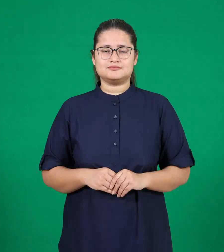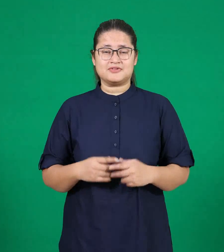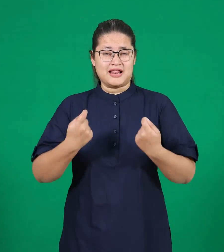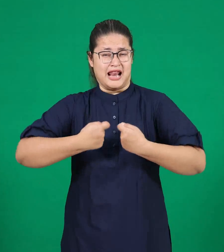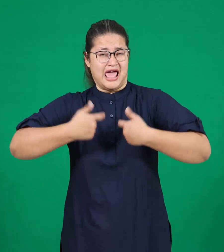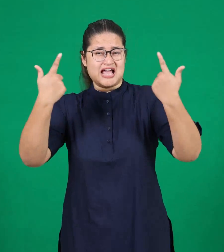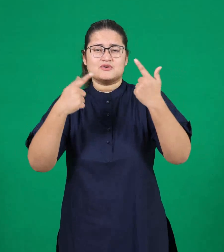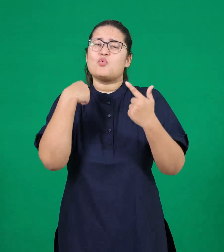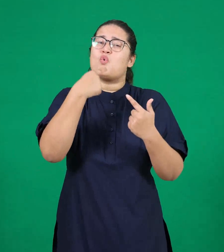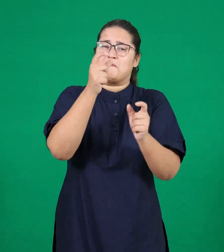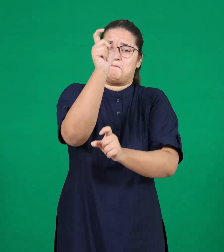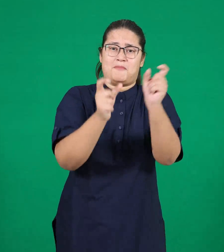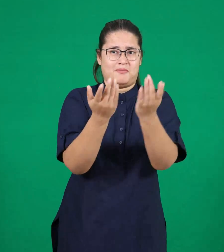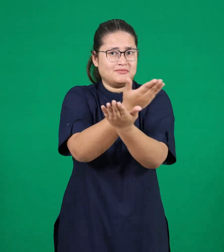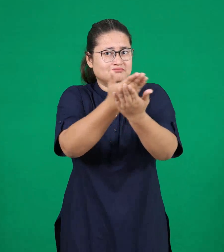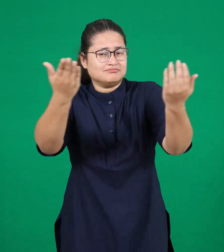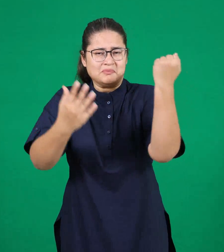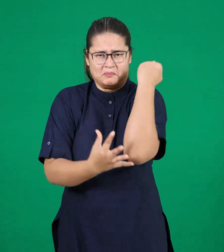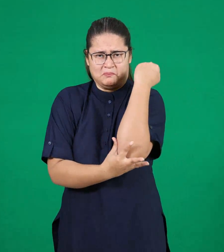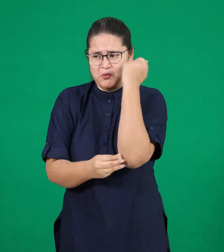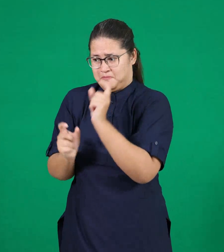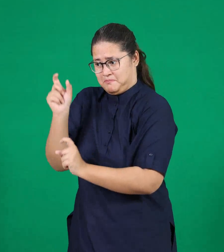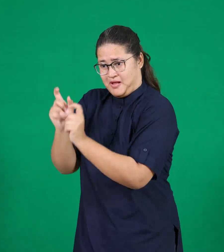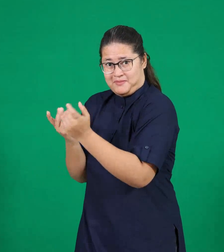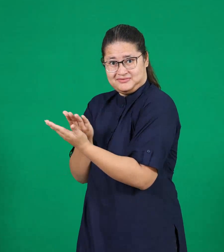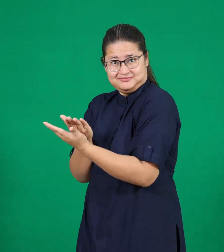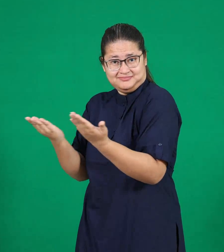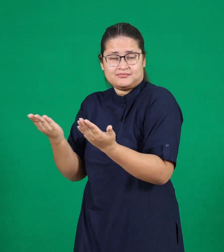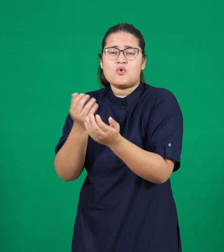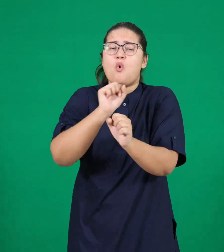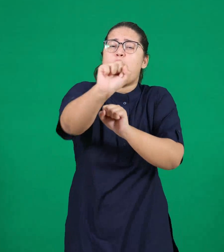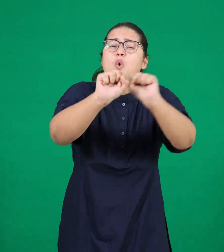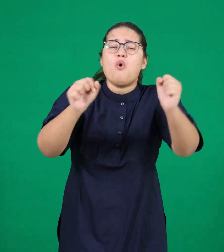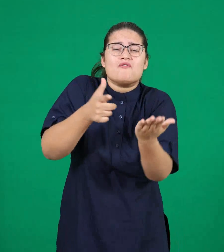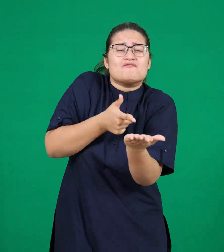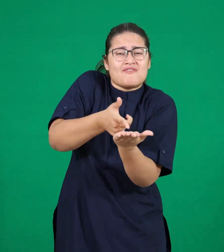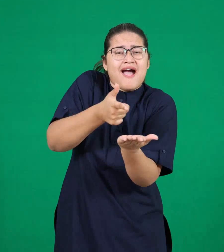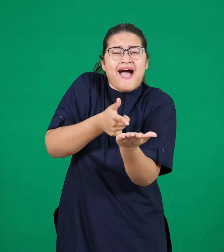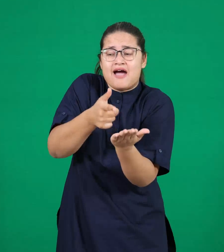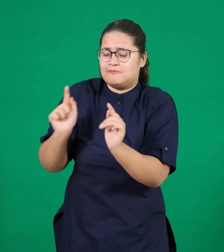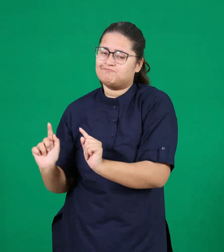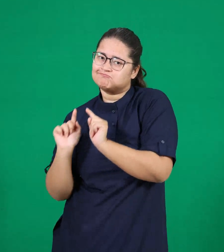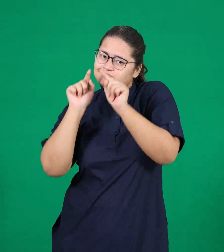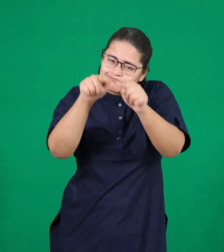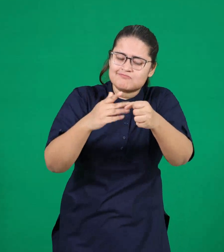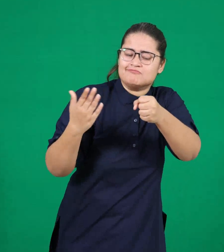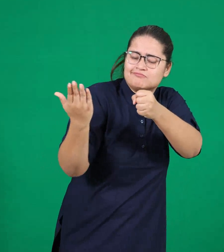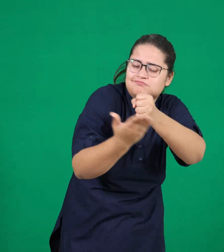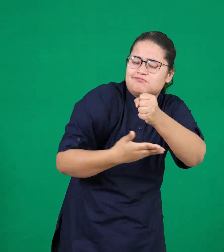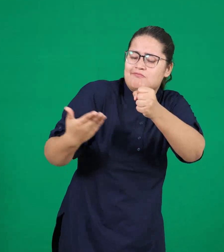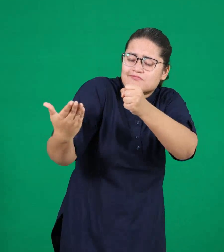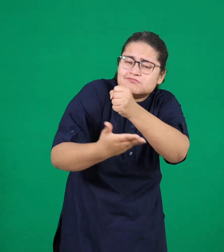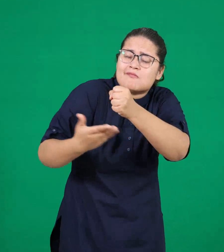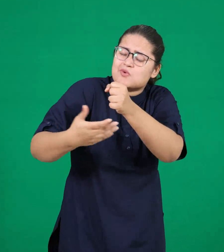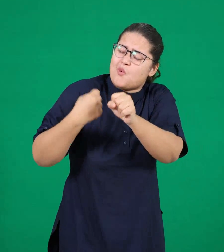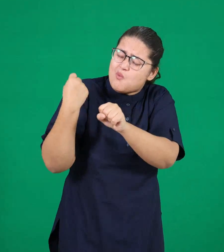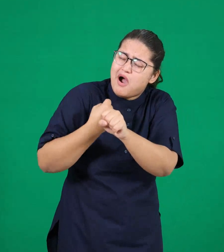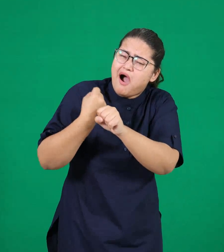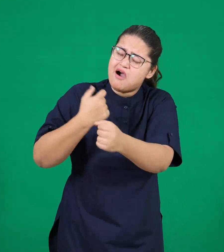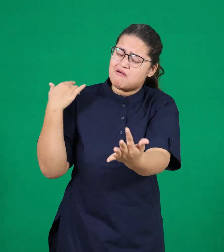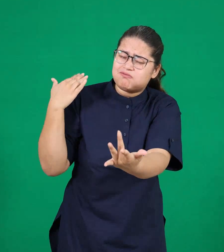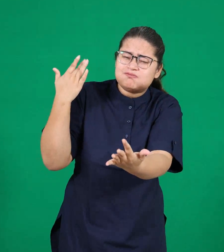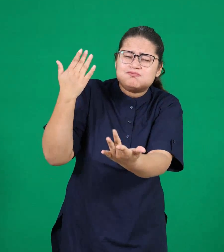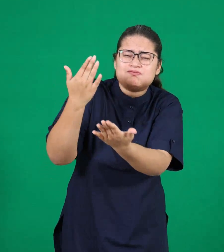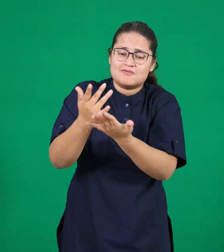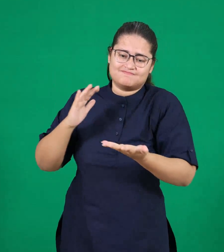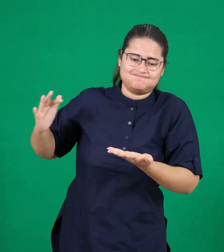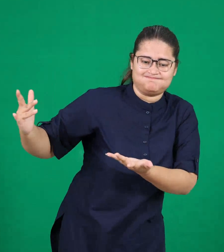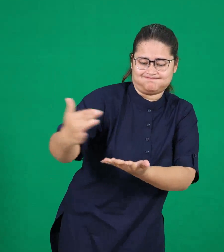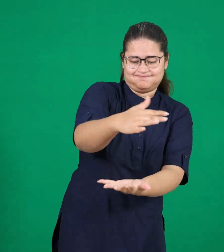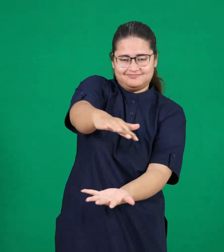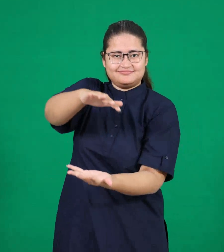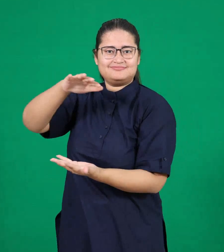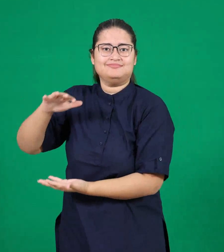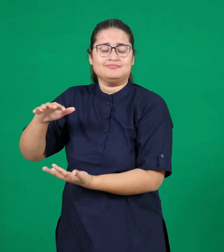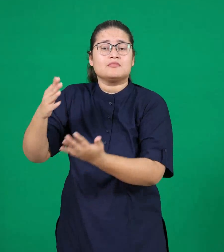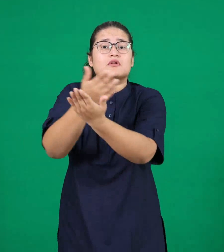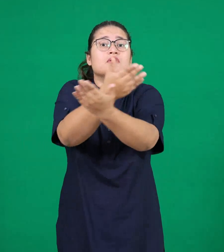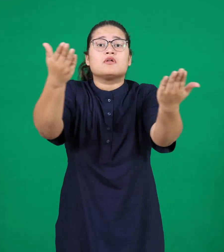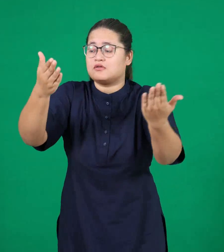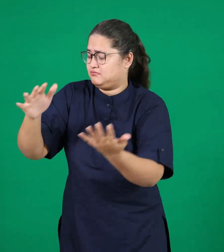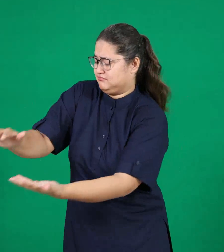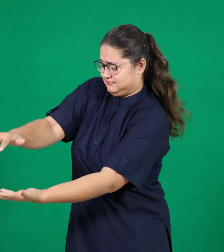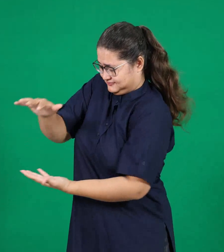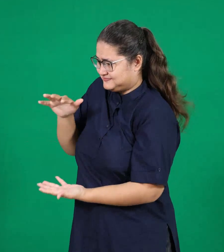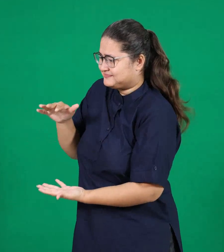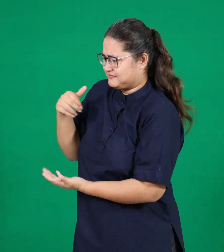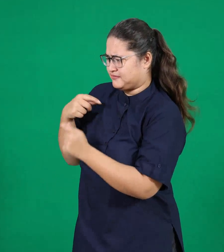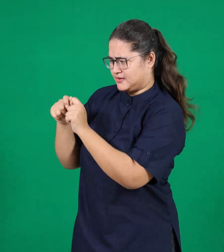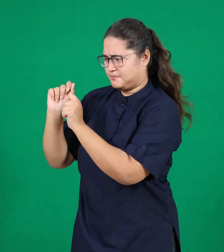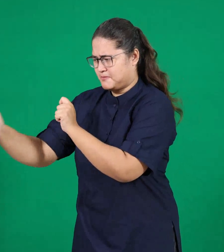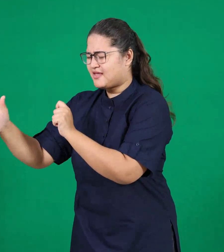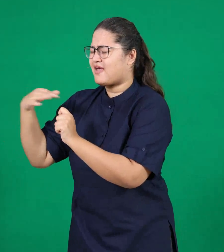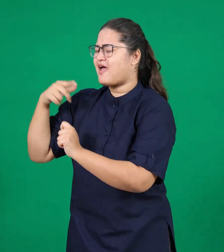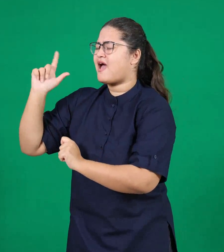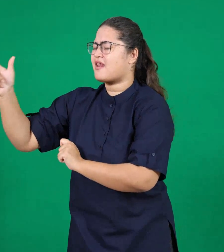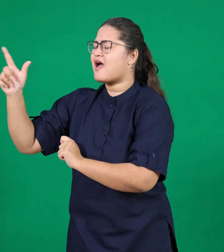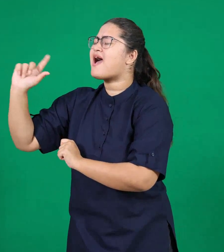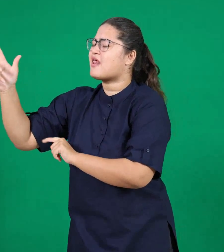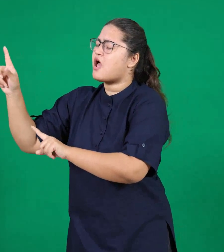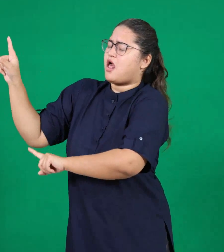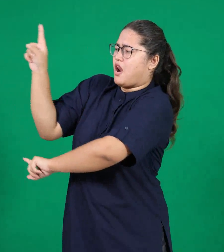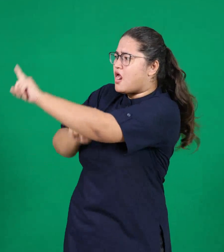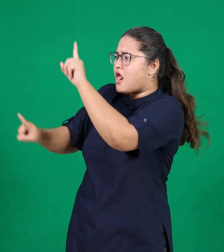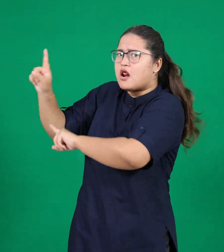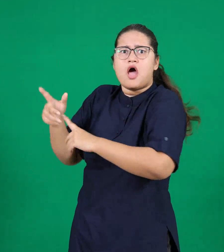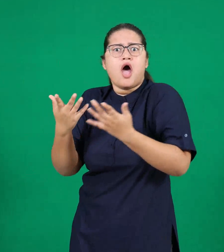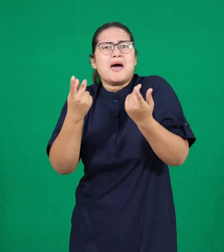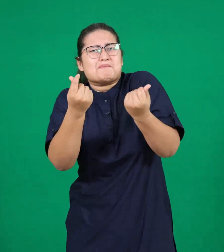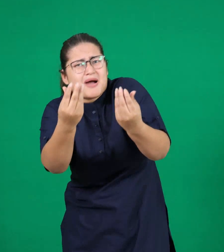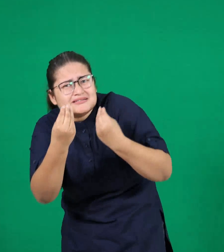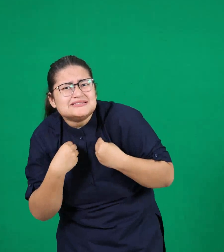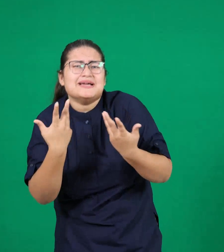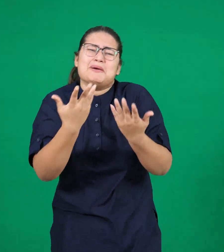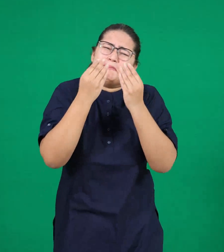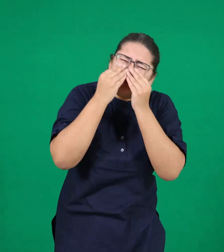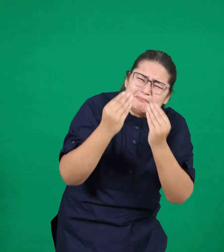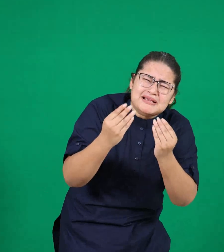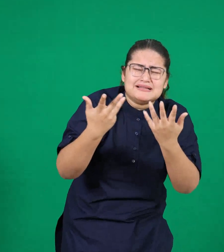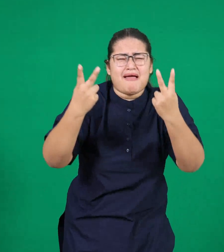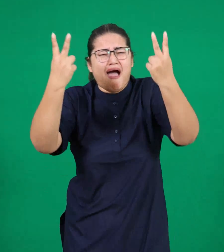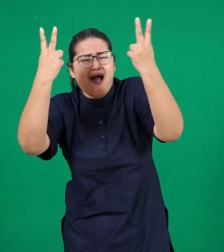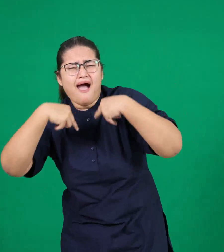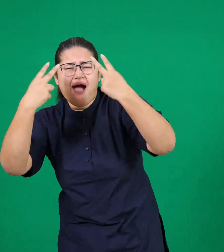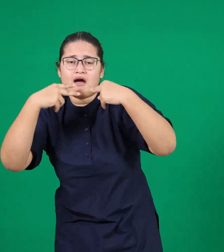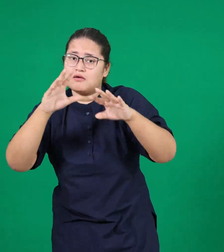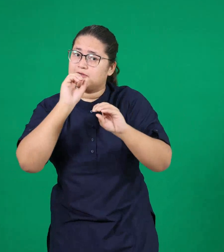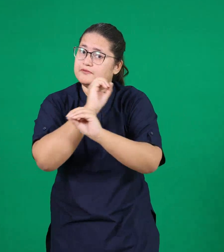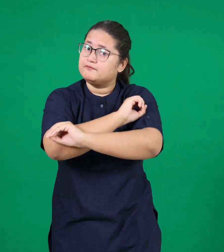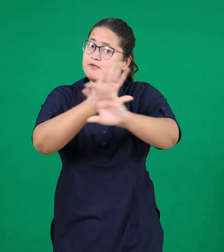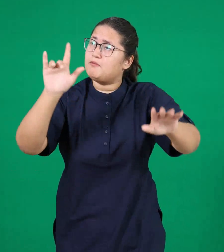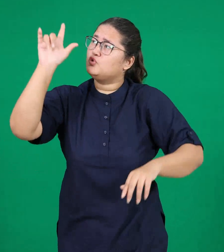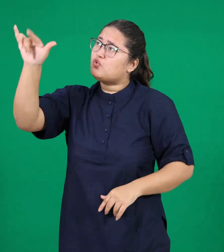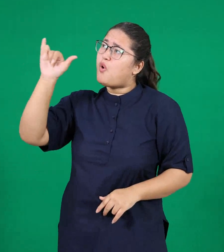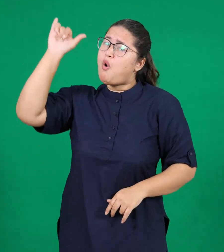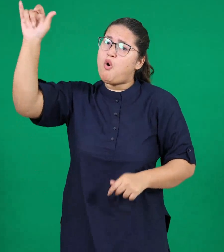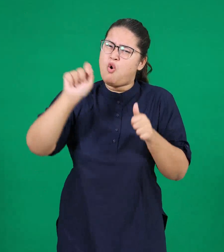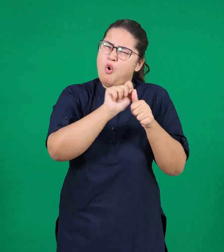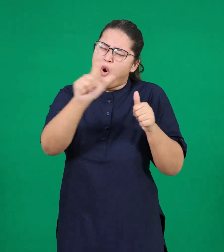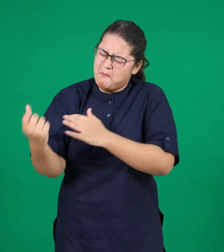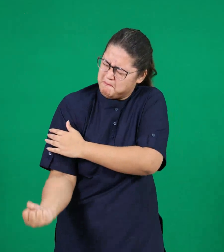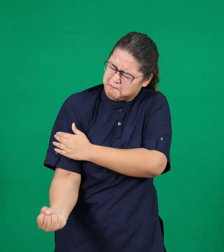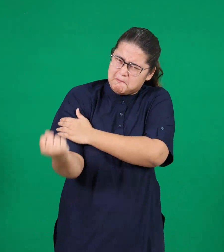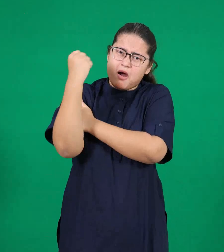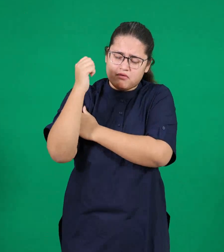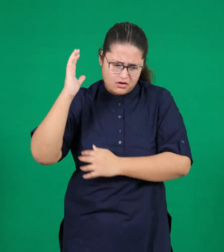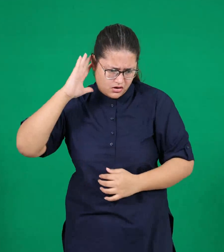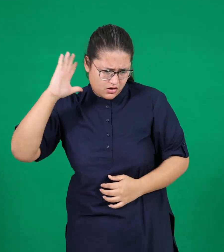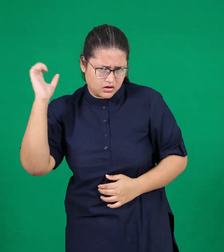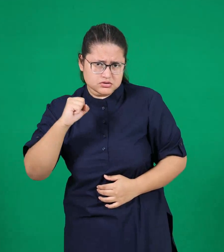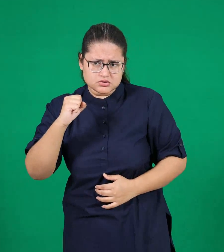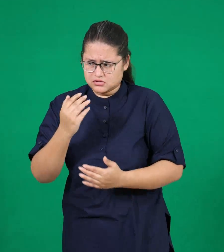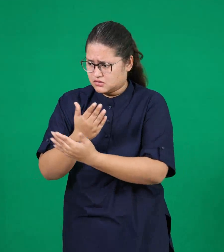Look, the wages you withheld from the workmen who mowed your fields are crying out against you.